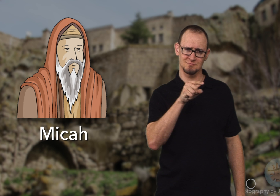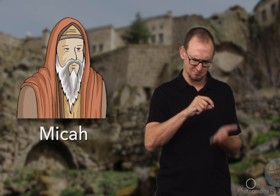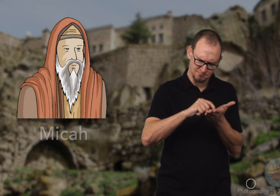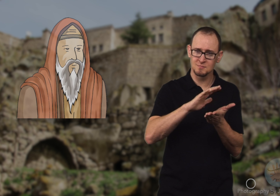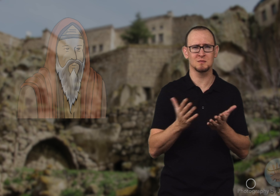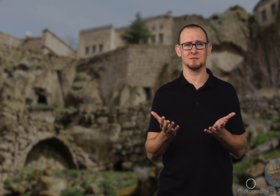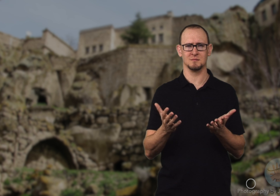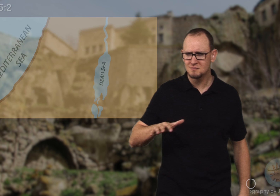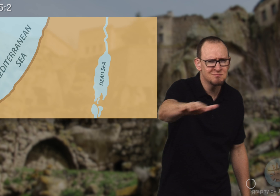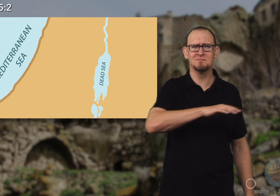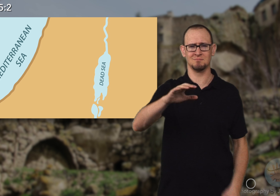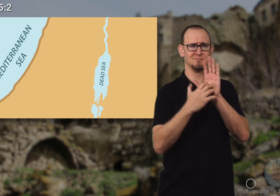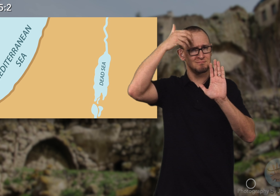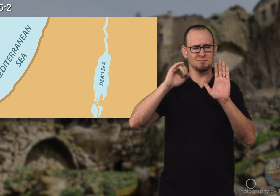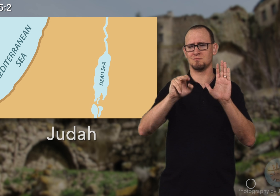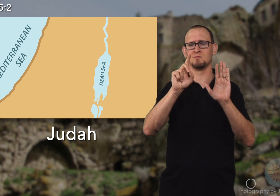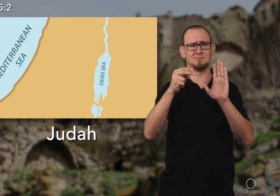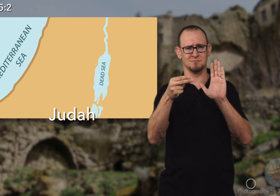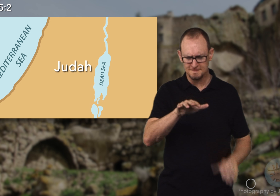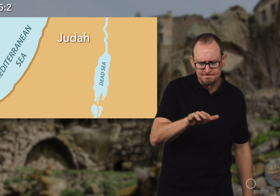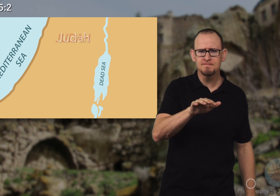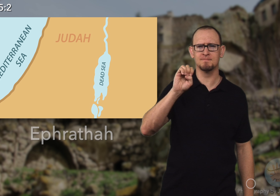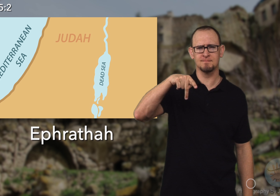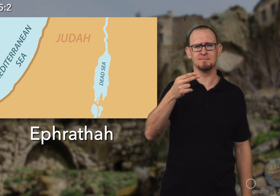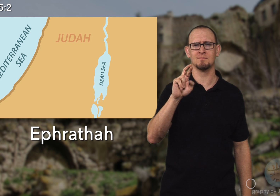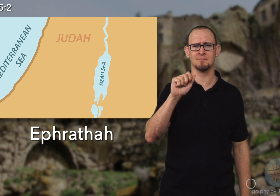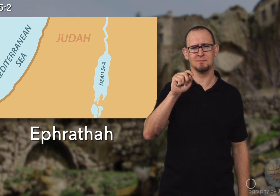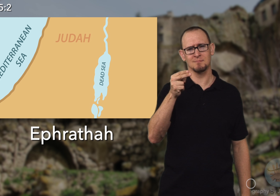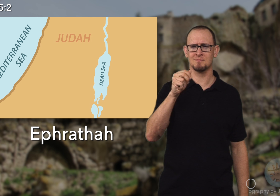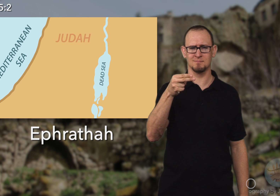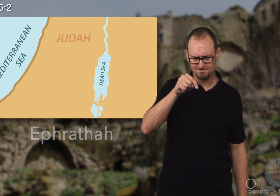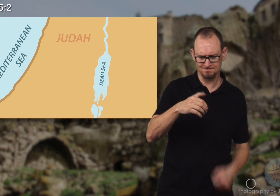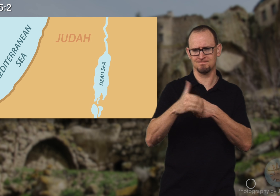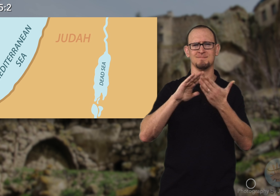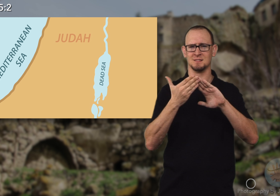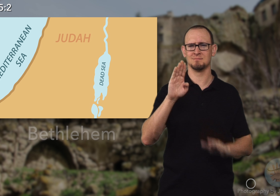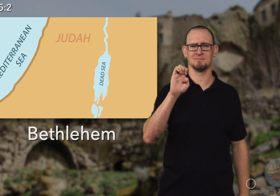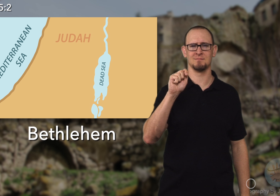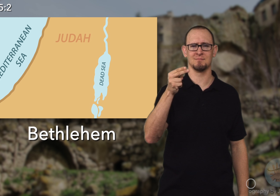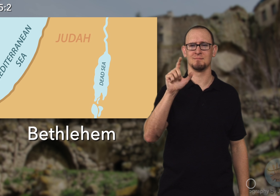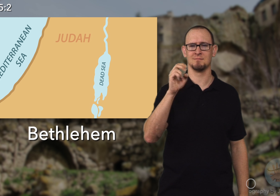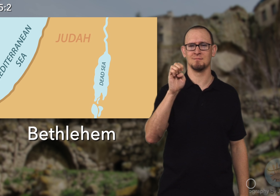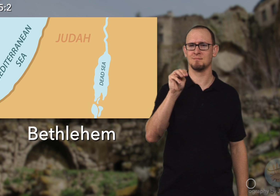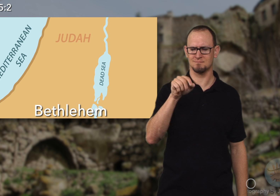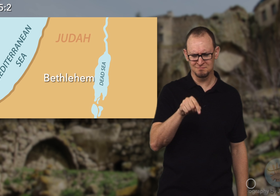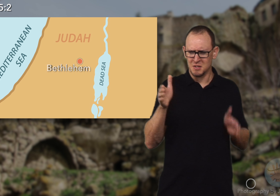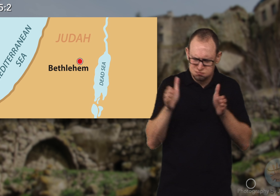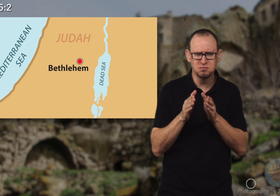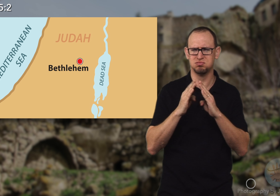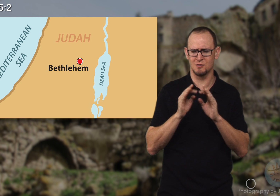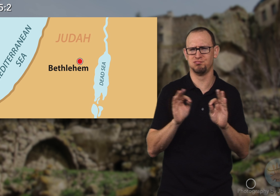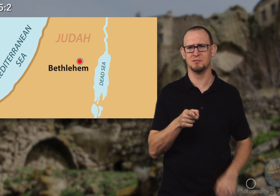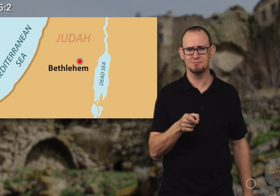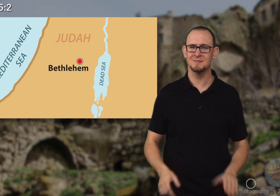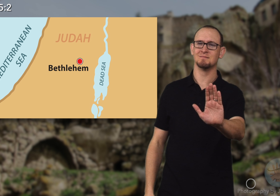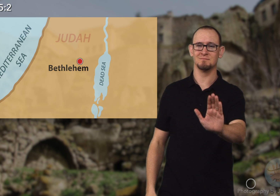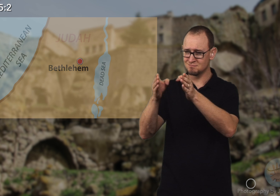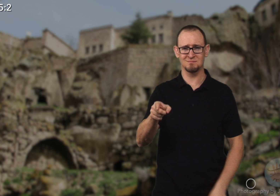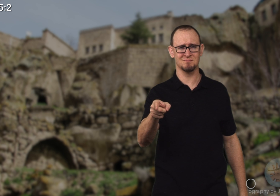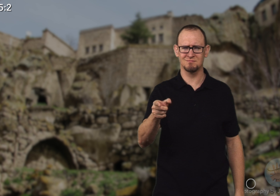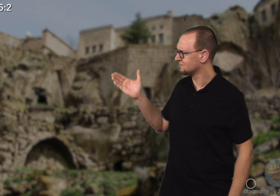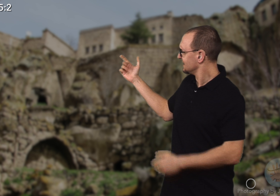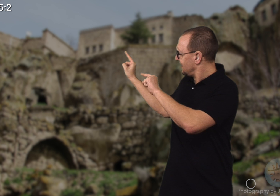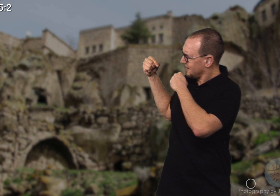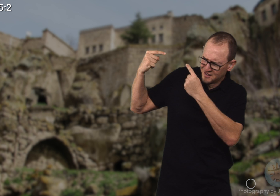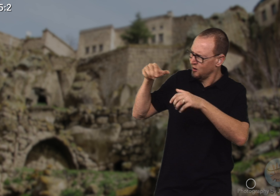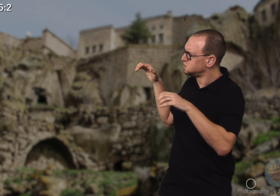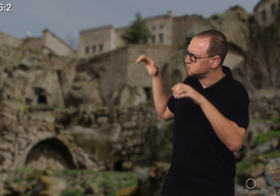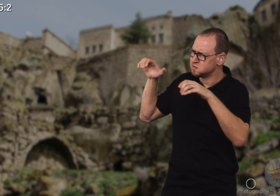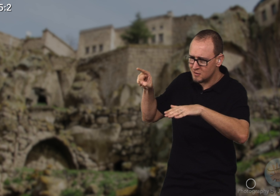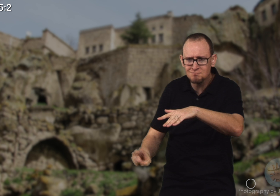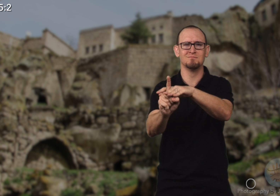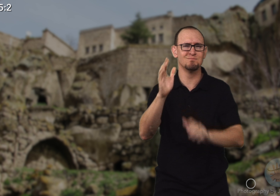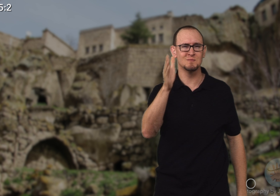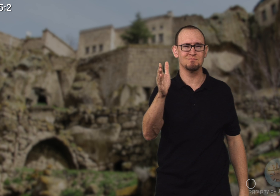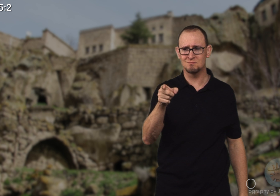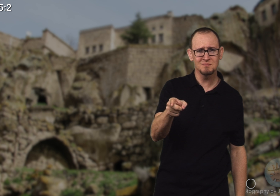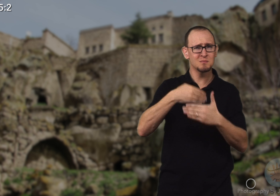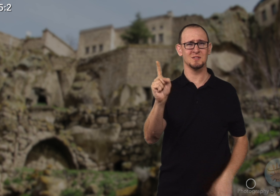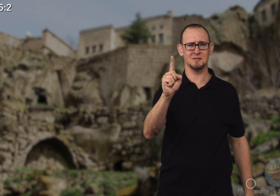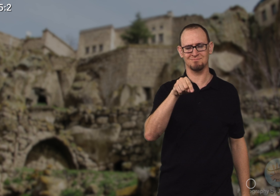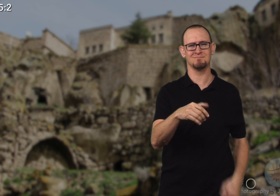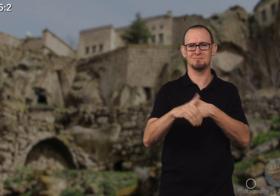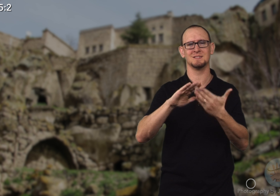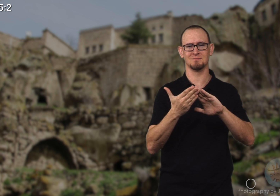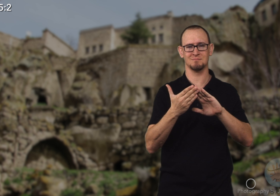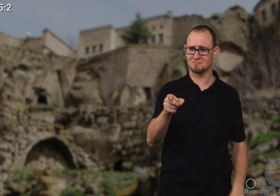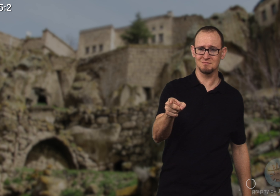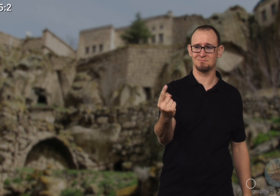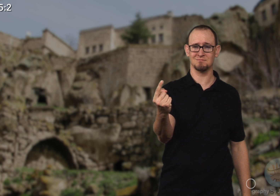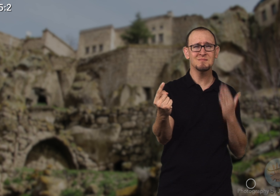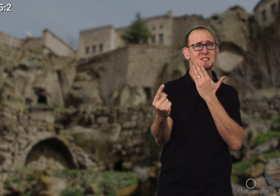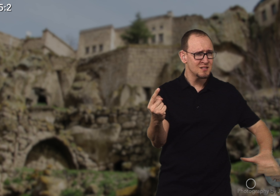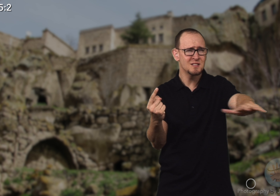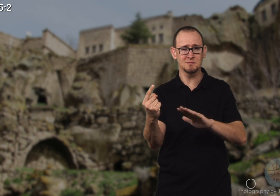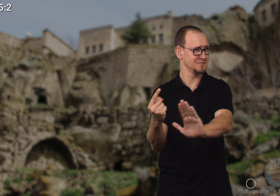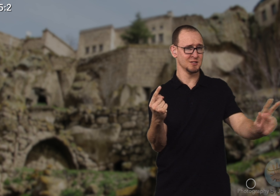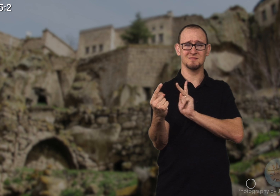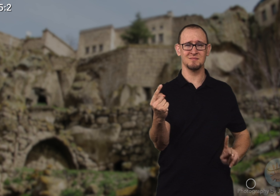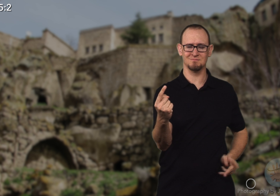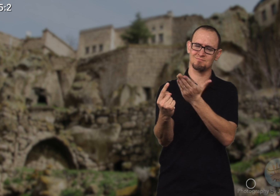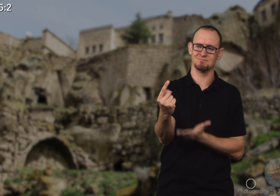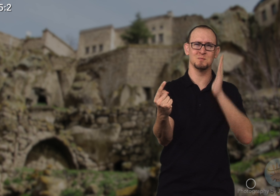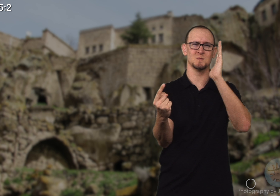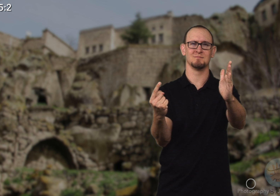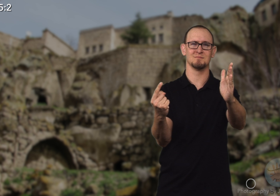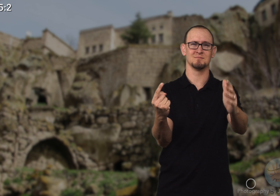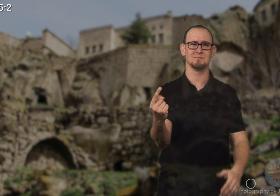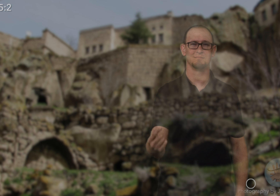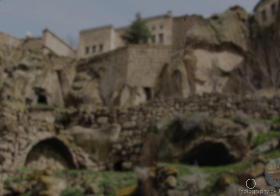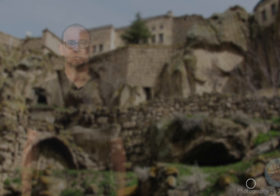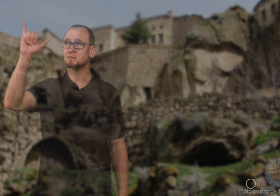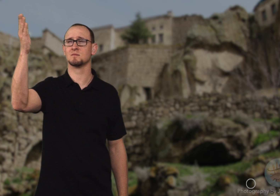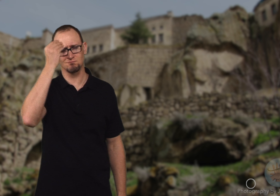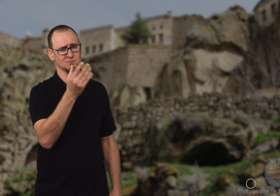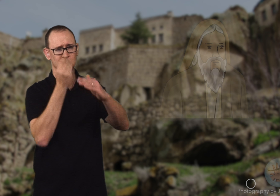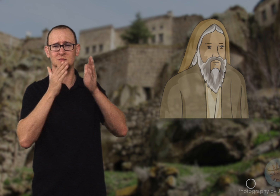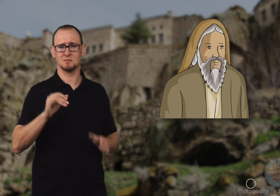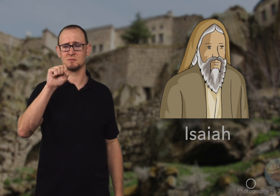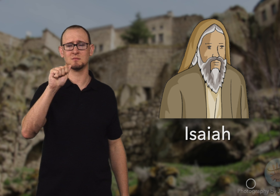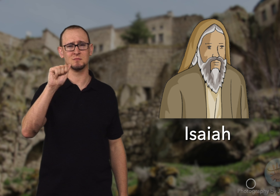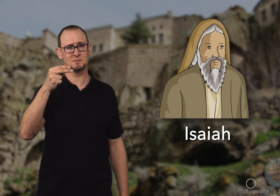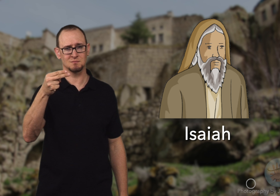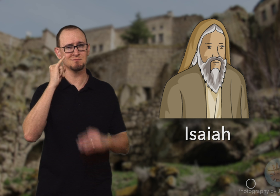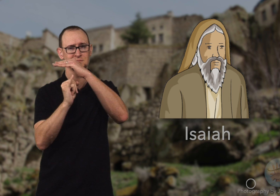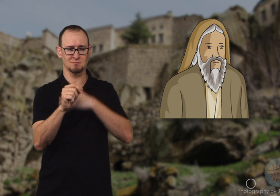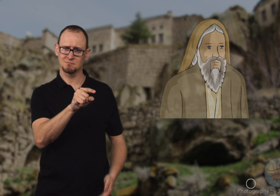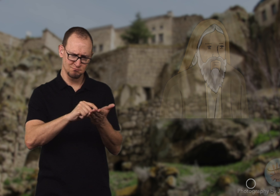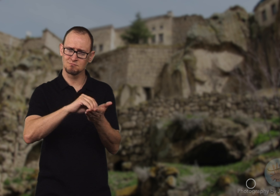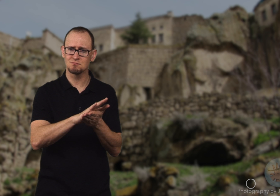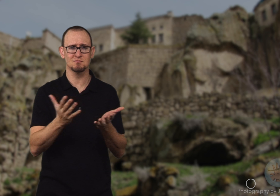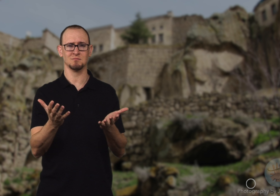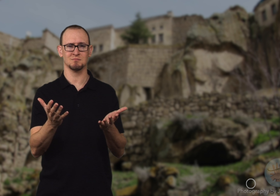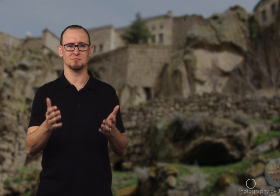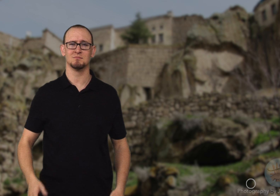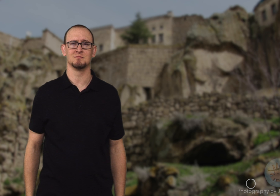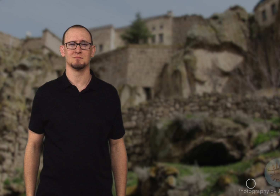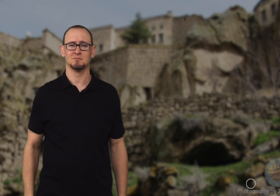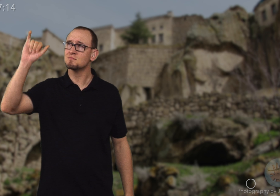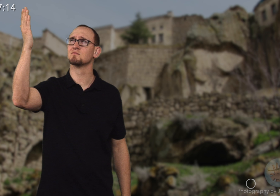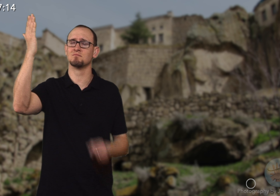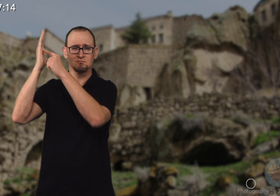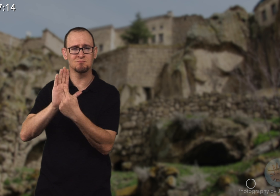But you, Bethlehem Ephrathah, who are small among the clans of Judah, out of you will come forth for Me One to be ruler over Israel — One whose origins are of old, from the days of eternity.